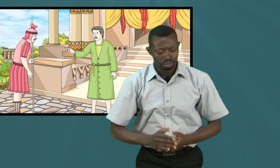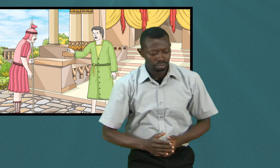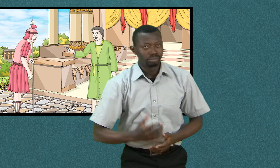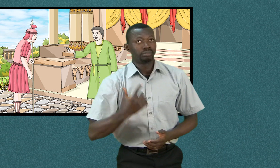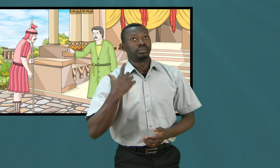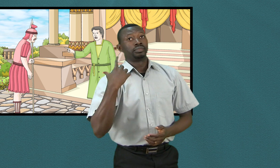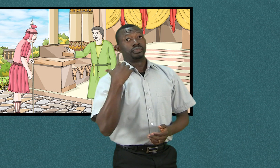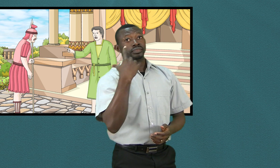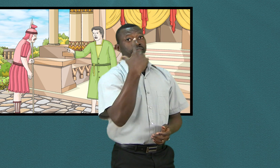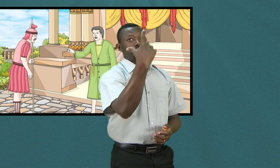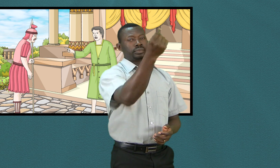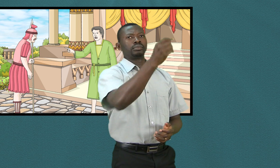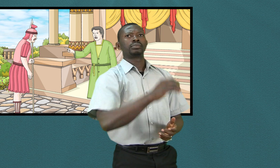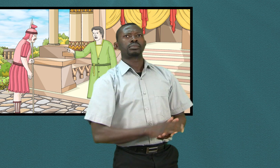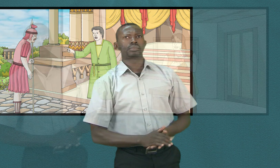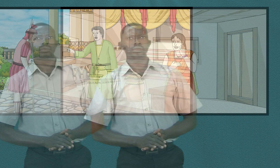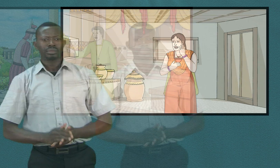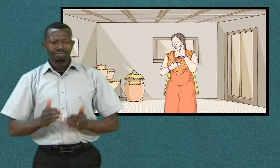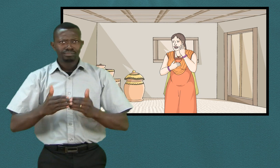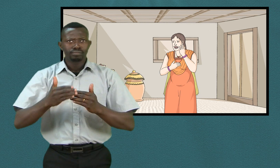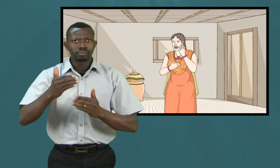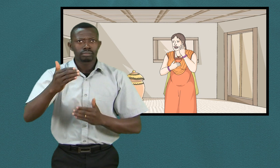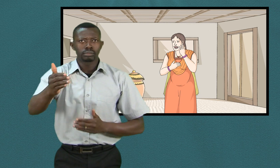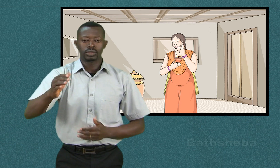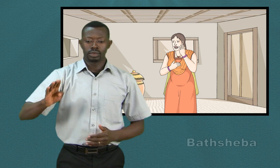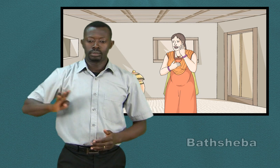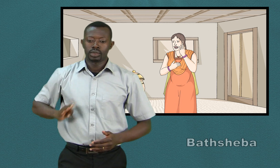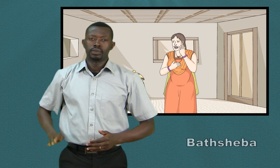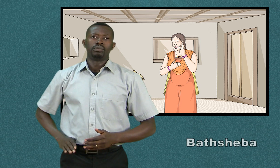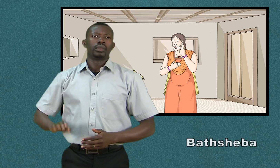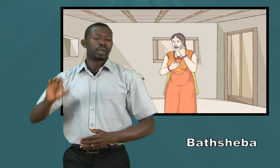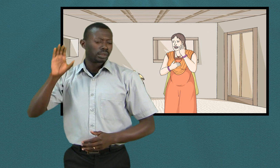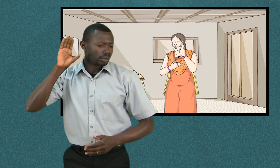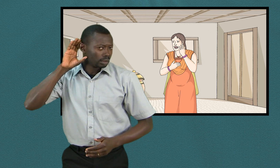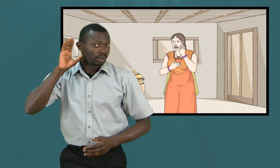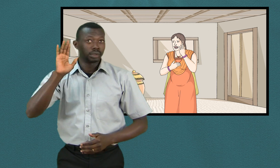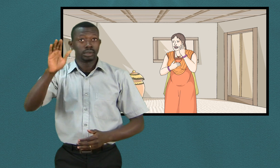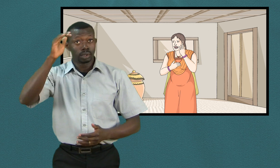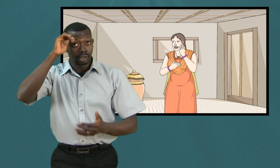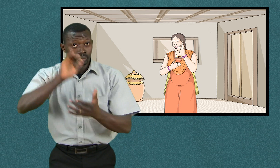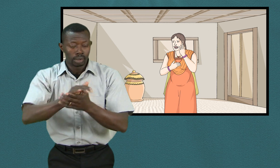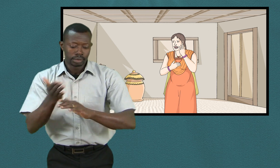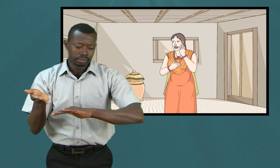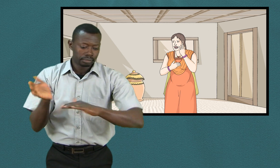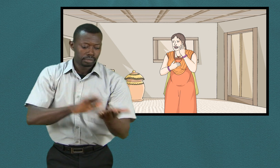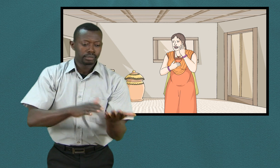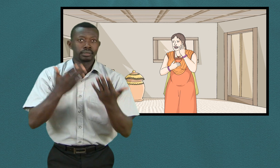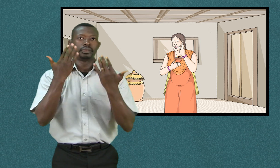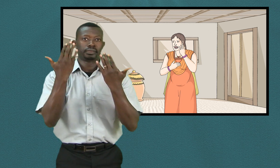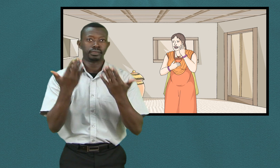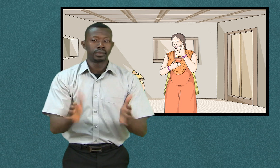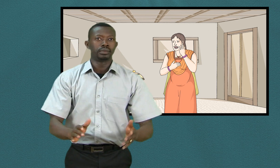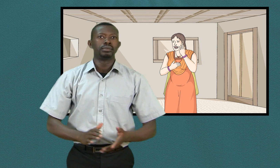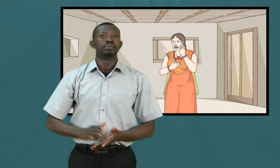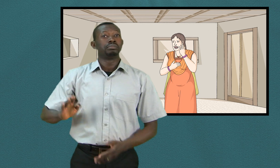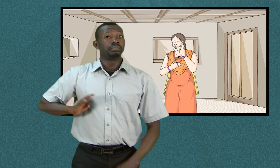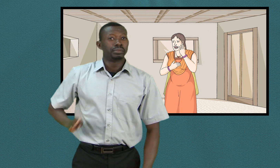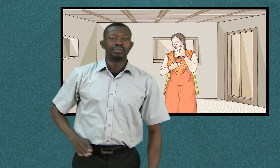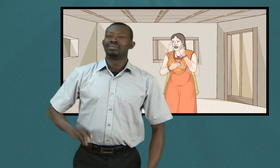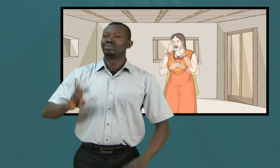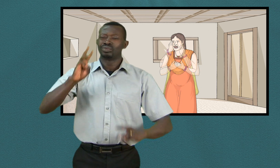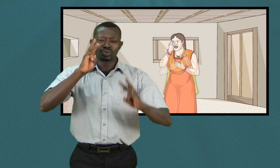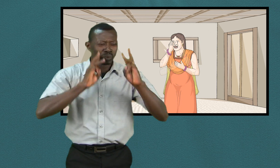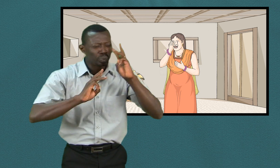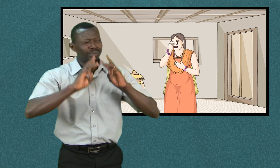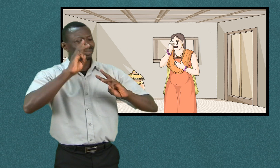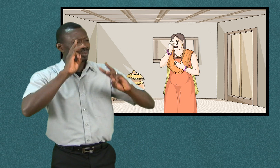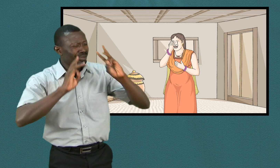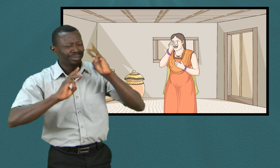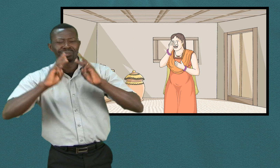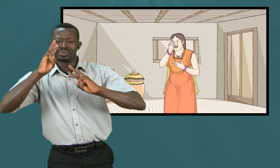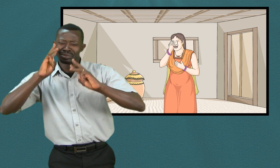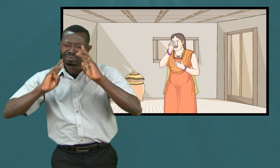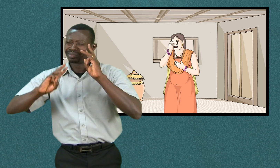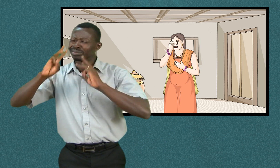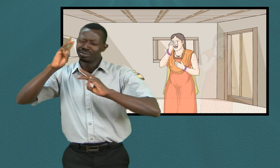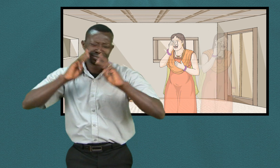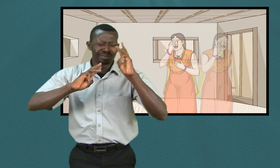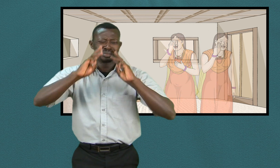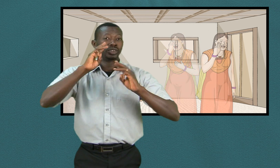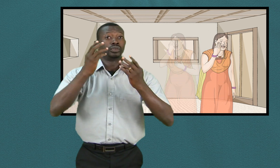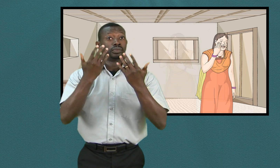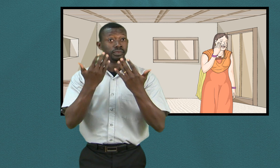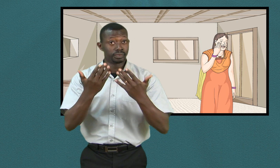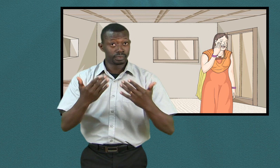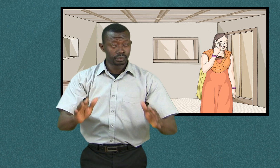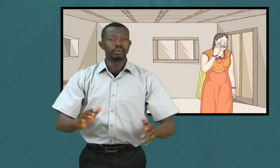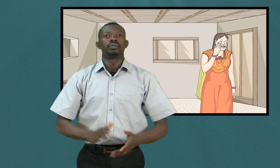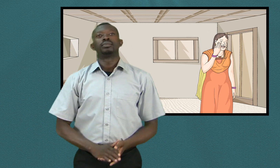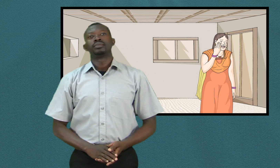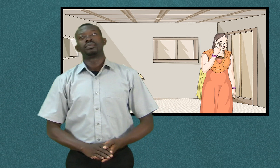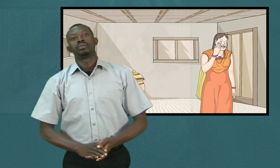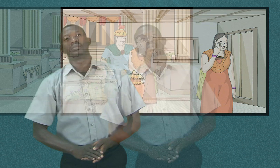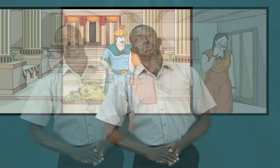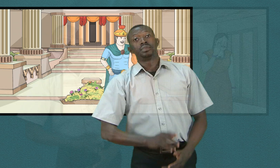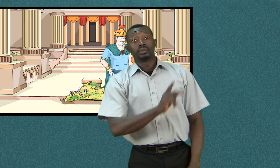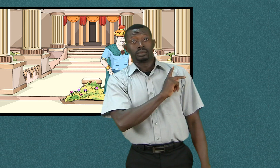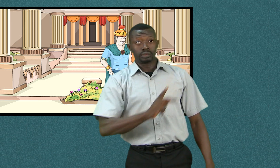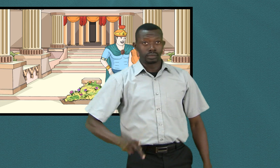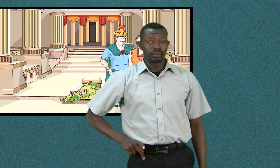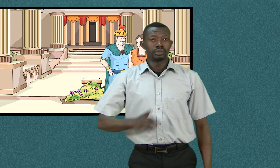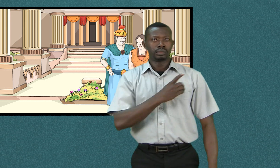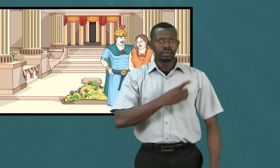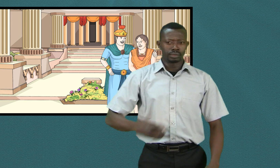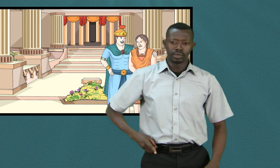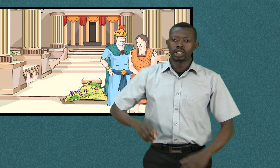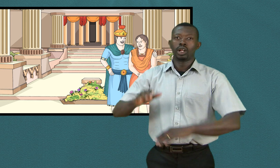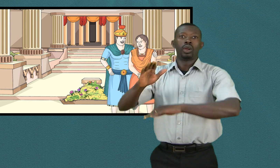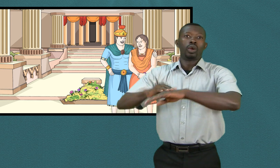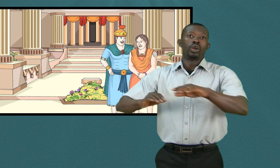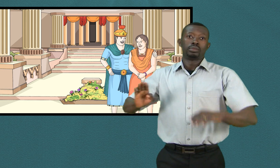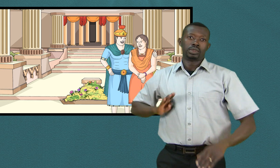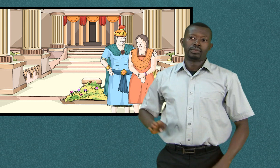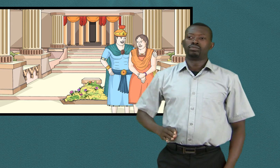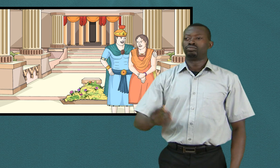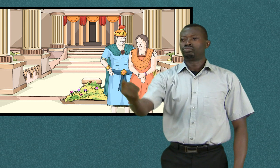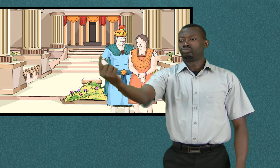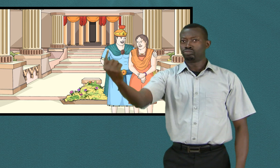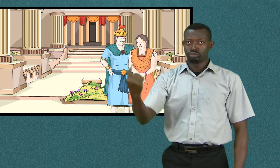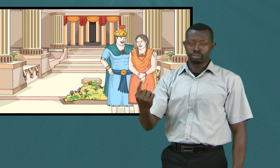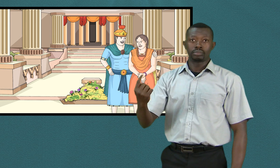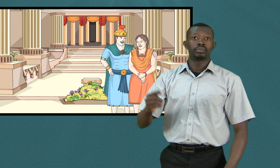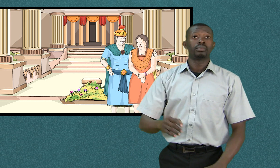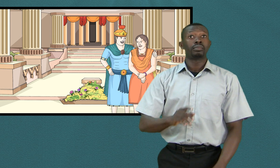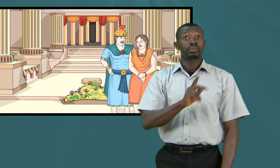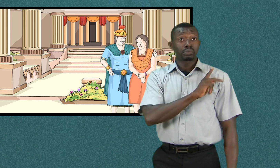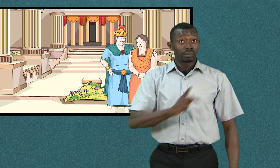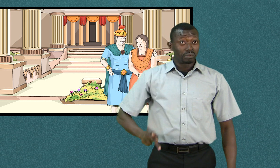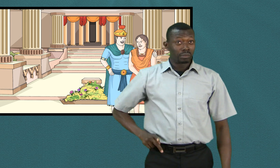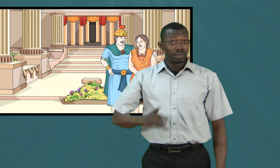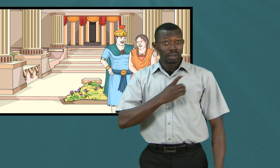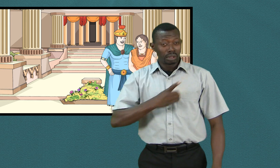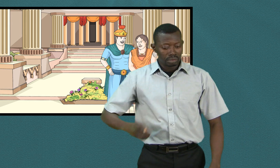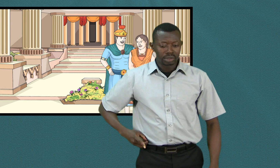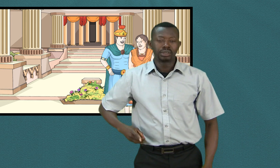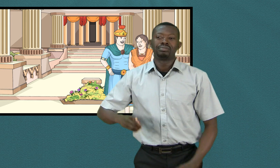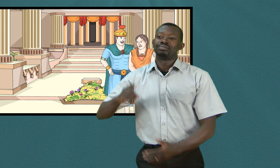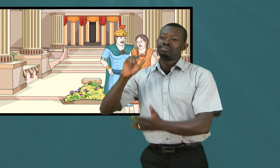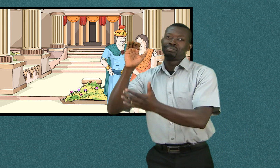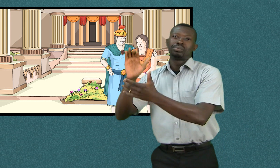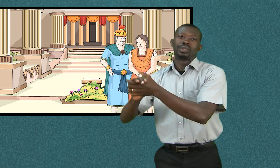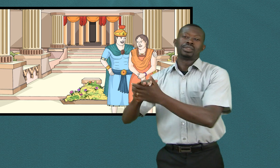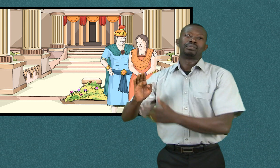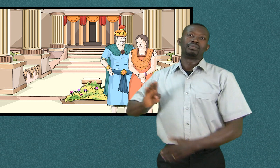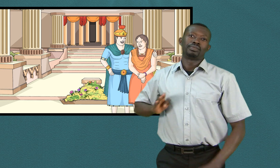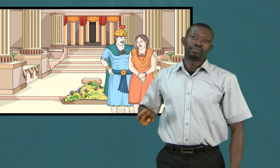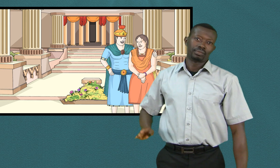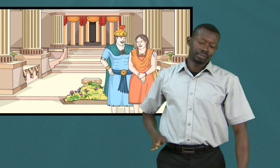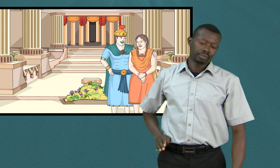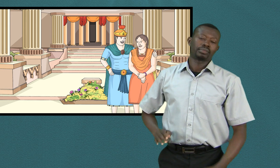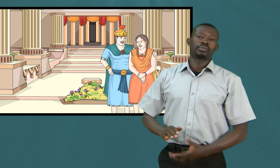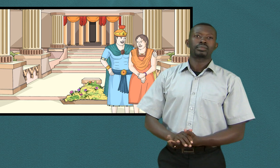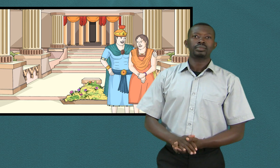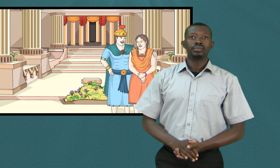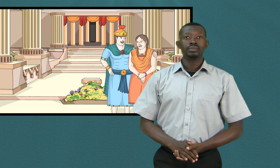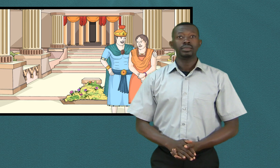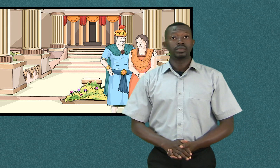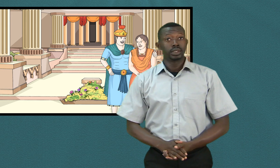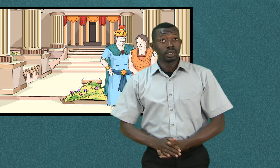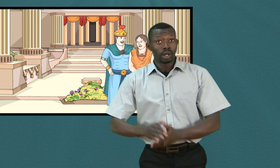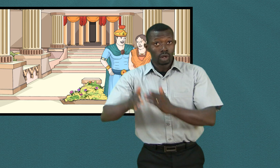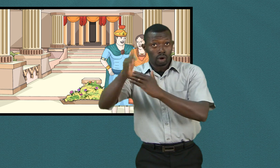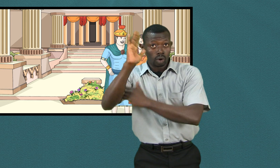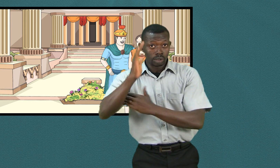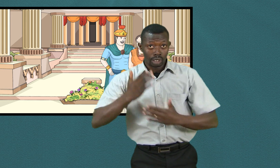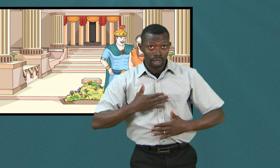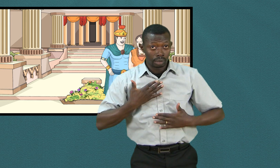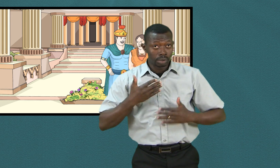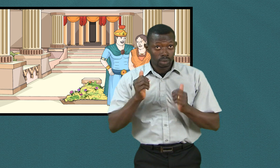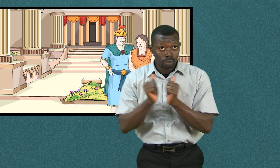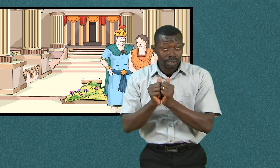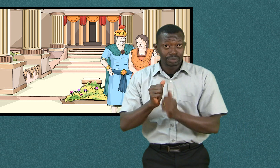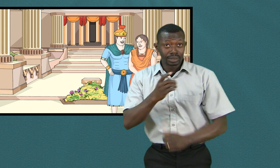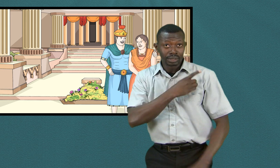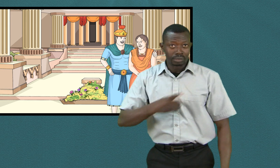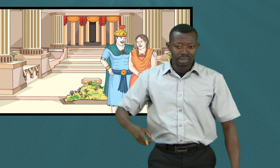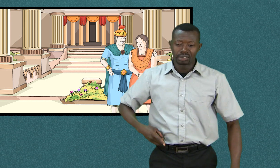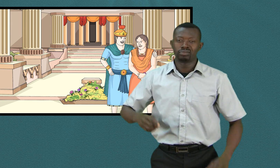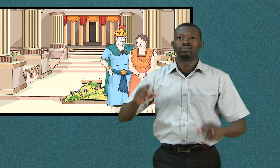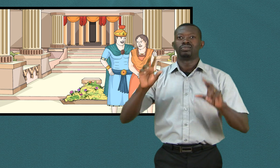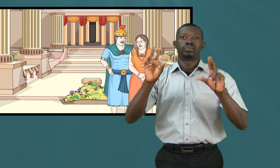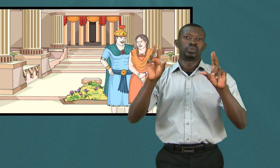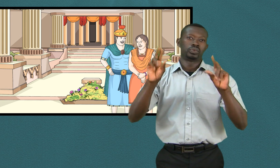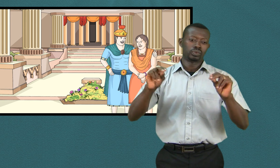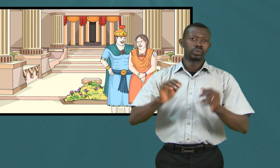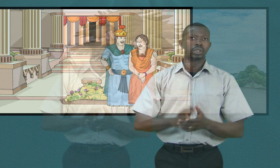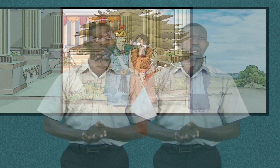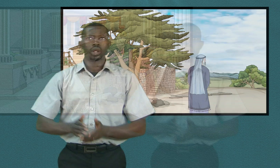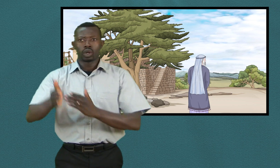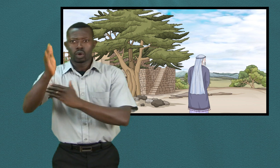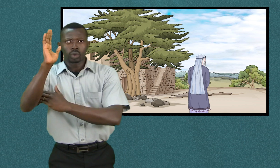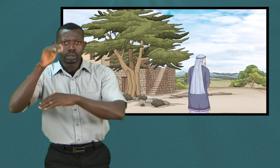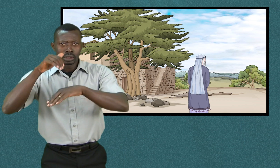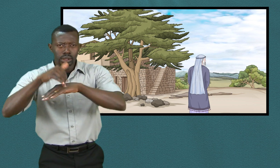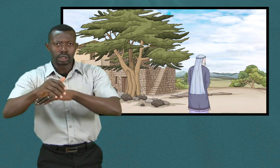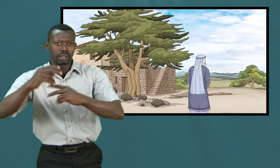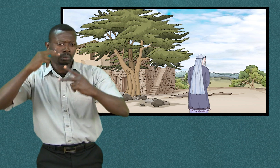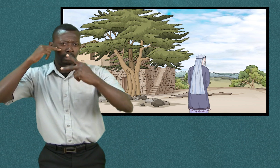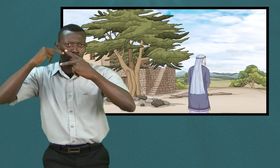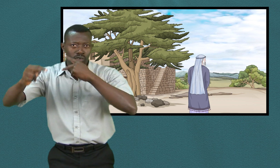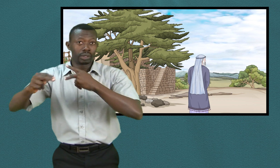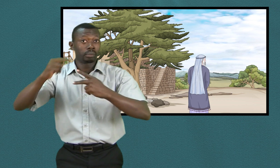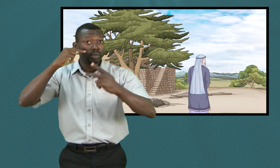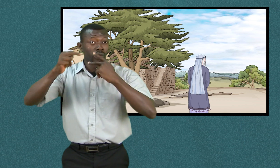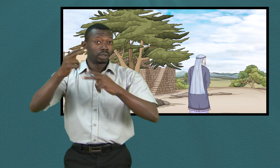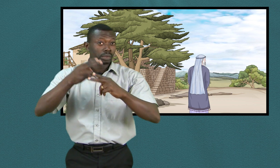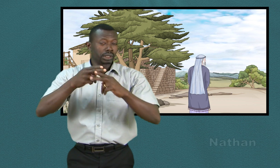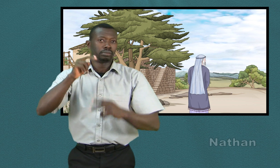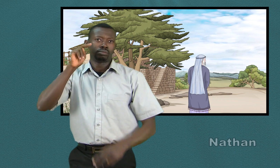When Uriah’s wife heard that her husband was dead, she mourned for him. And when the time of mourning was over, David had her brought to his house, and she became his wife and bore him a son. But the thing that David had done was evil in the sight of the LORD.